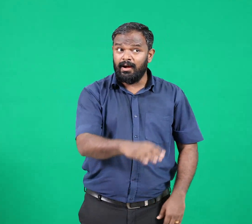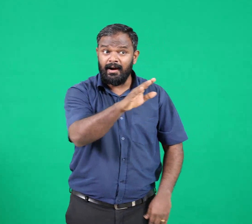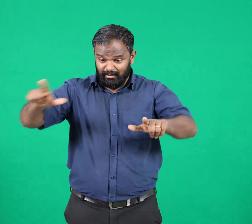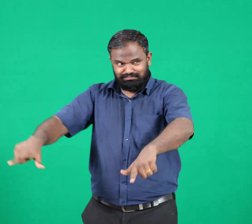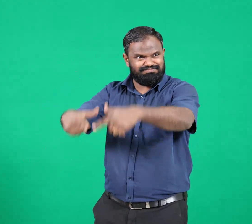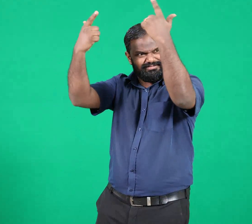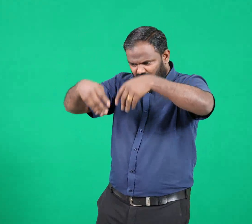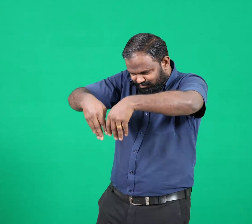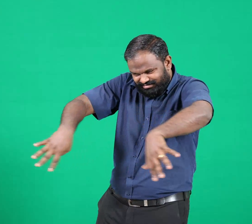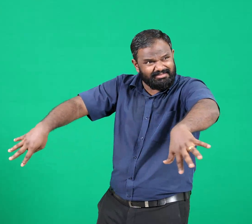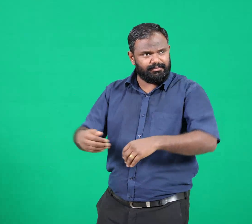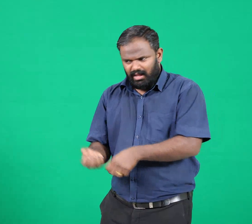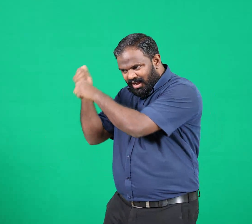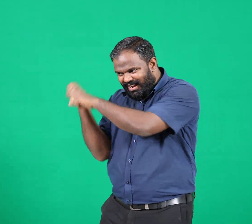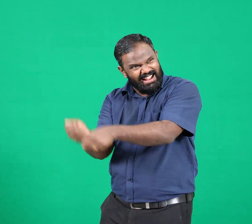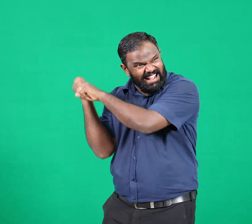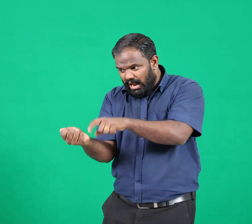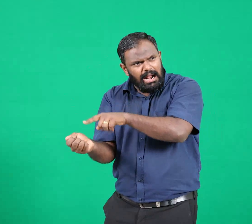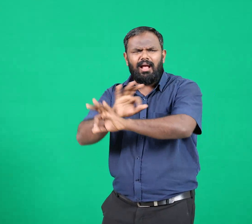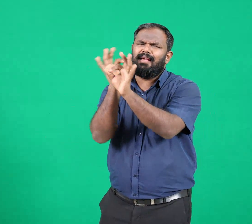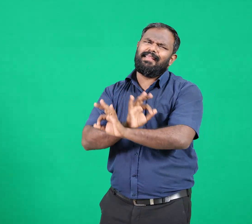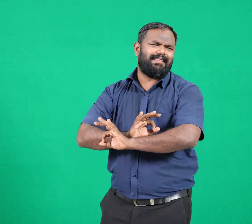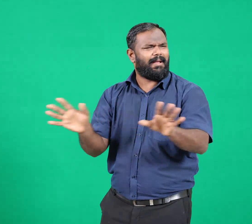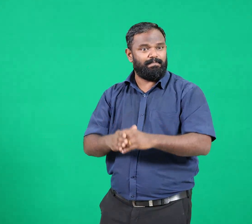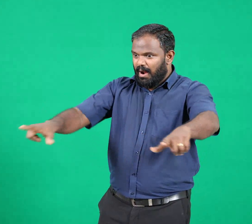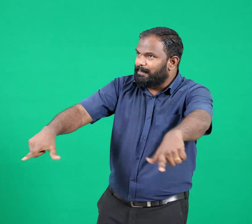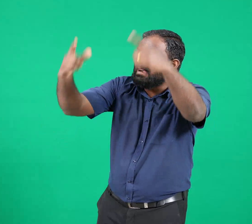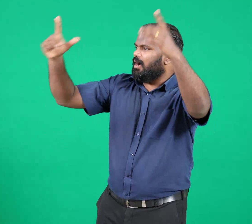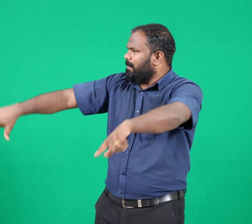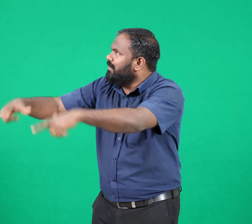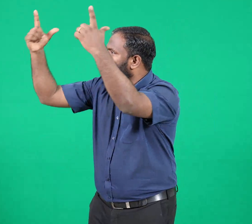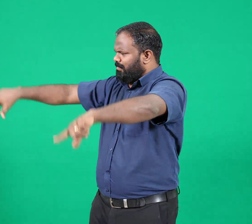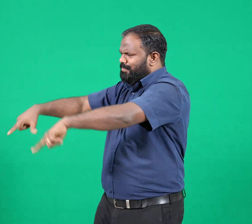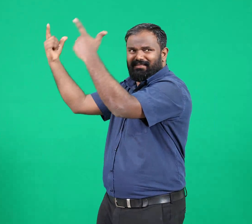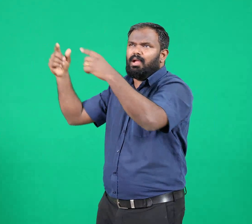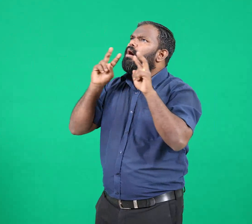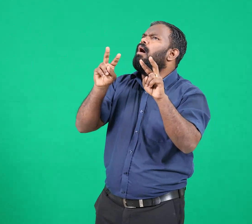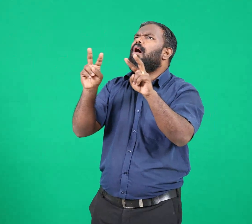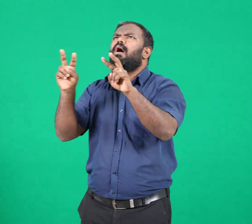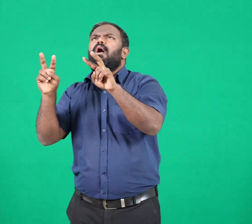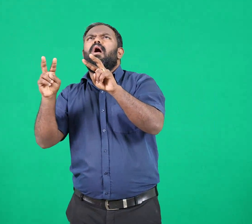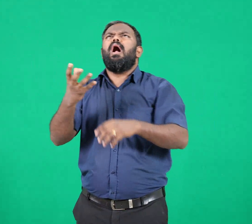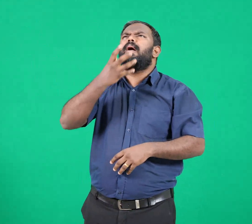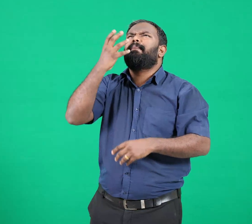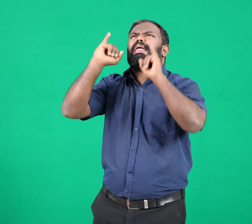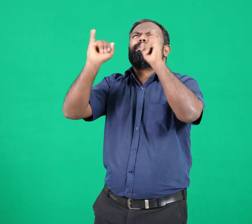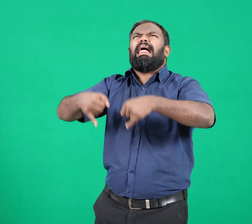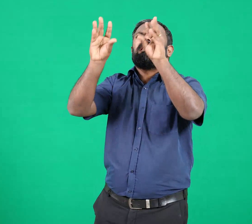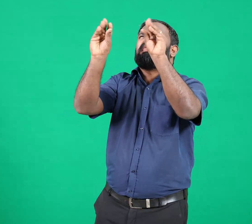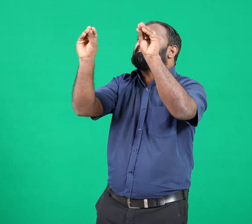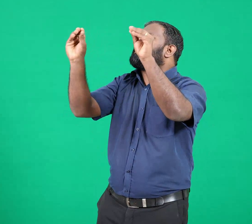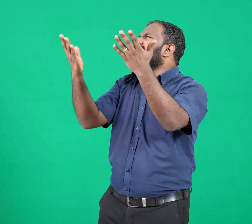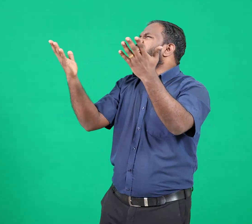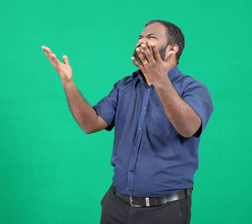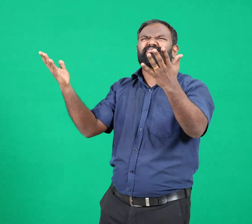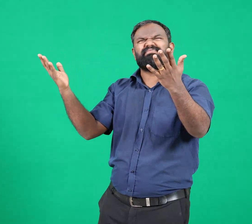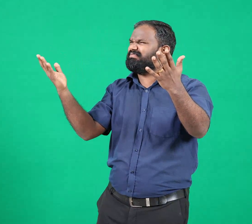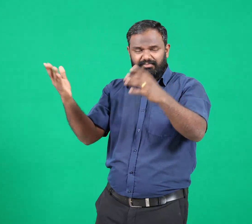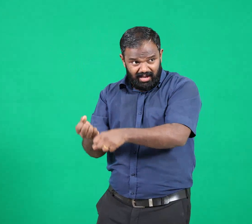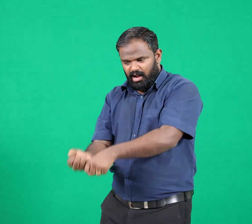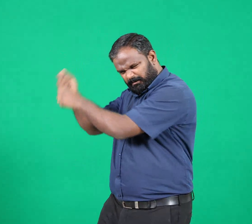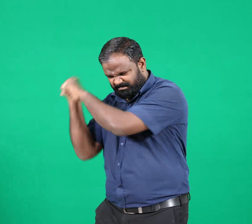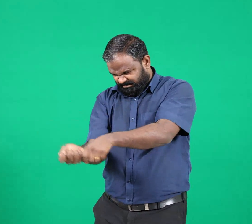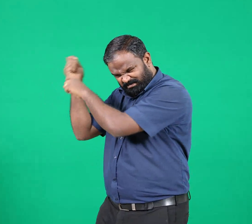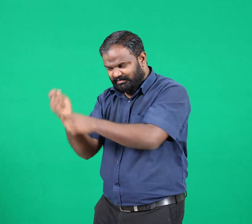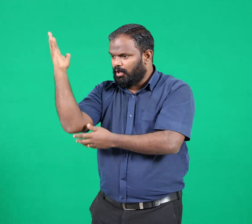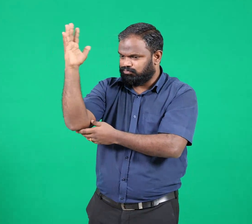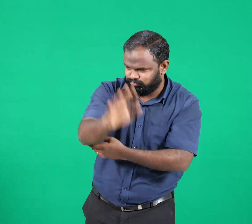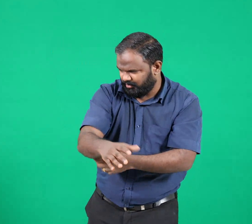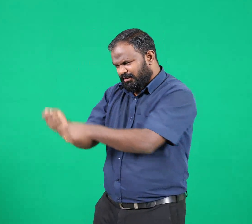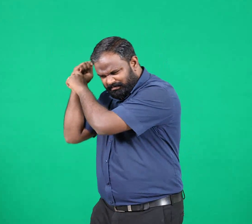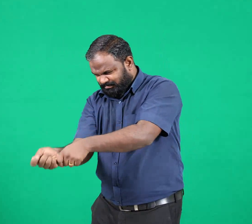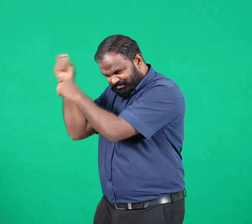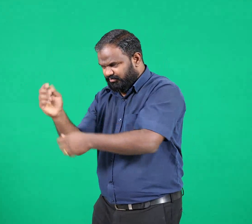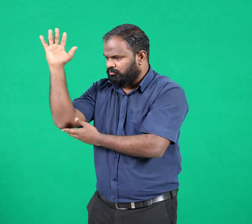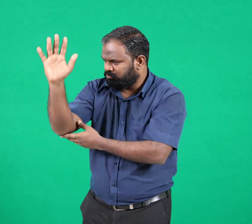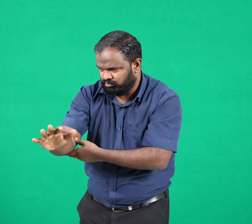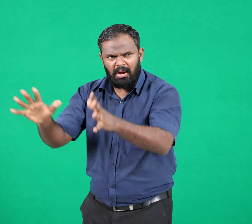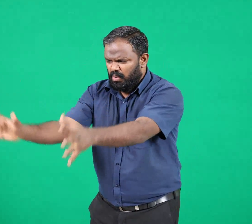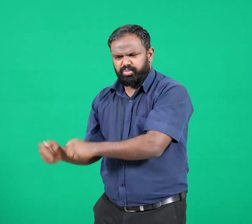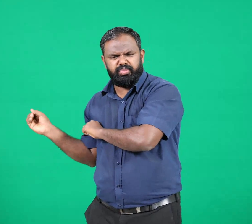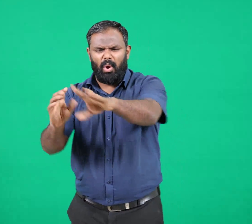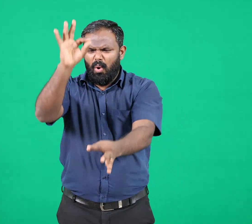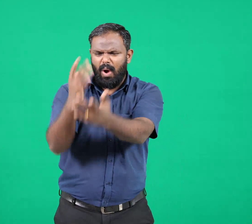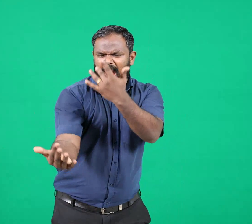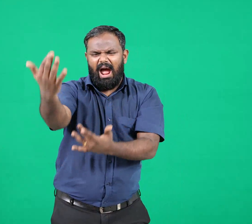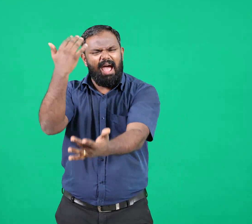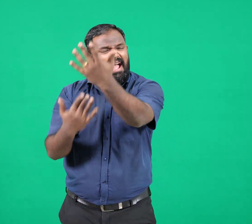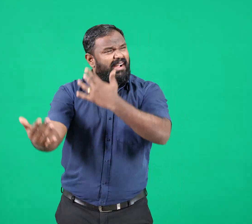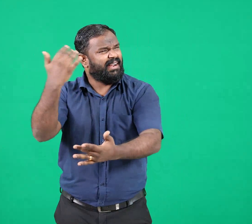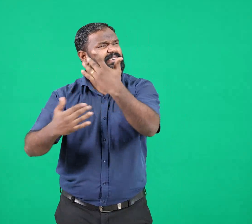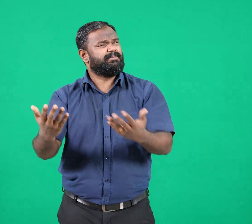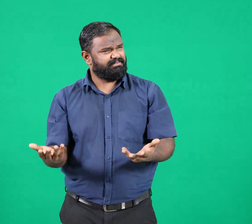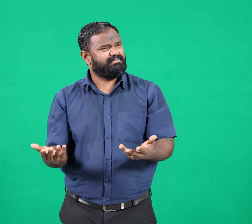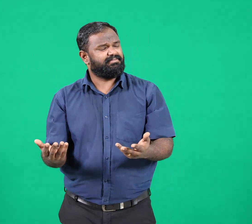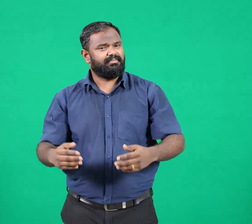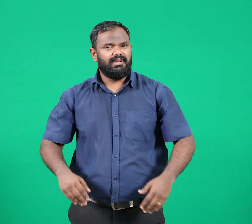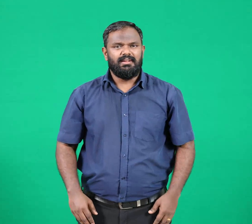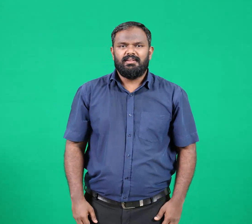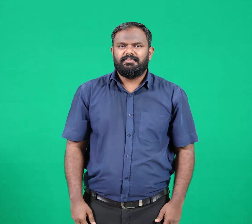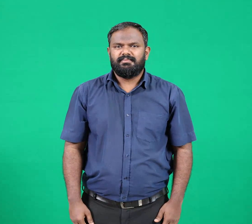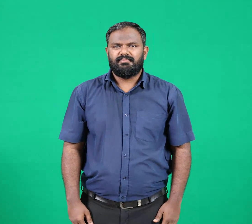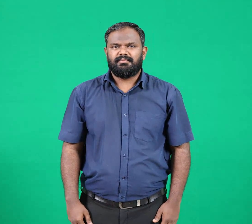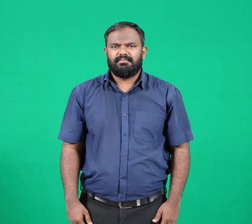The axe lies ready at the root of the trees, and every tree that does not produce good fruit will be cut down and thrown into the fire.